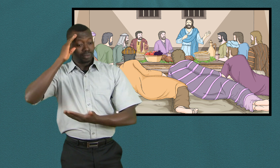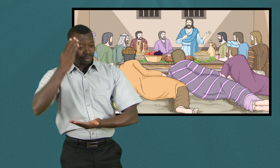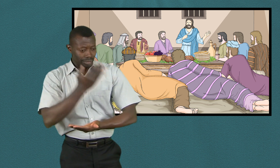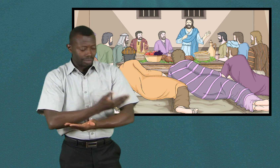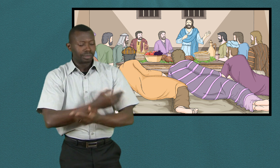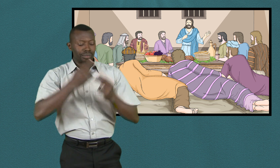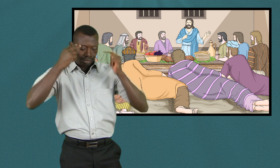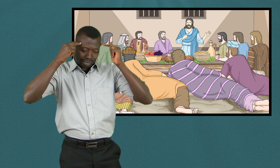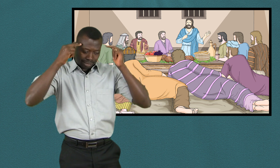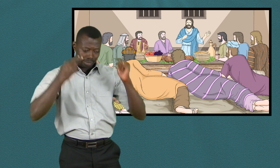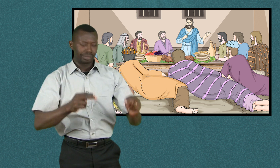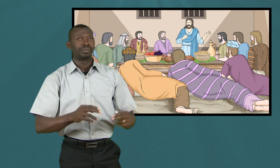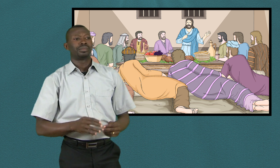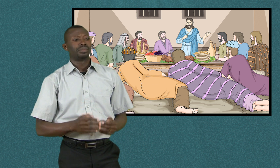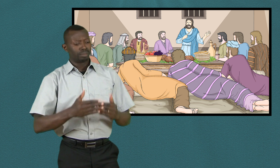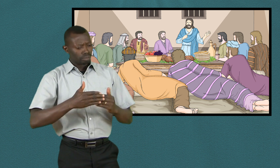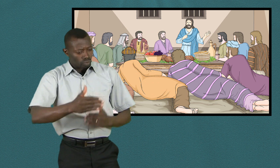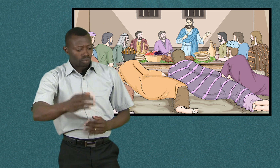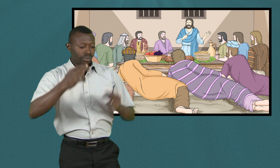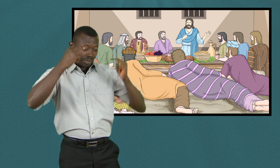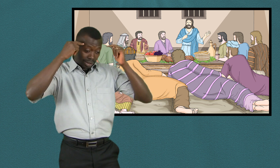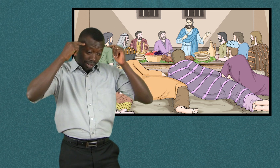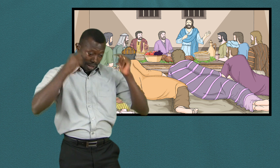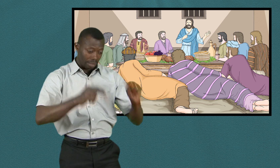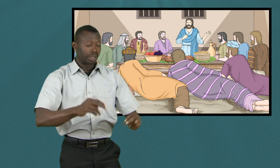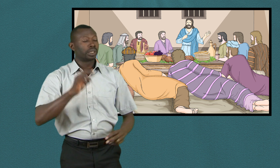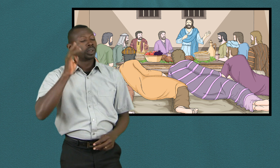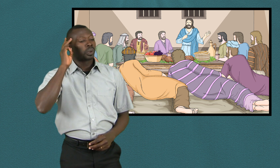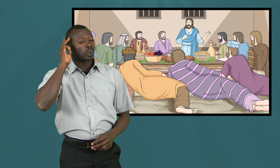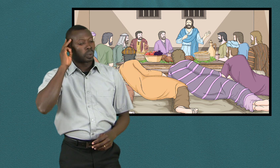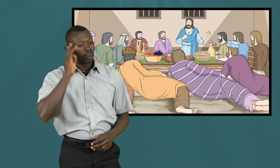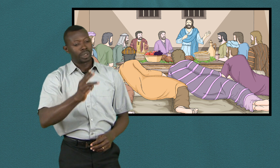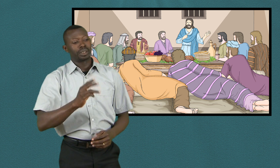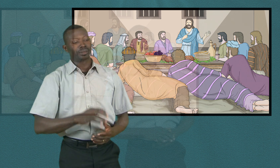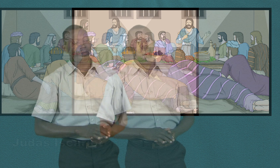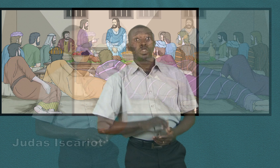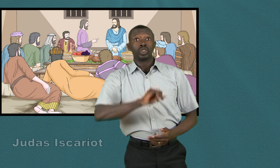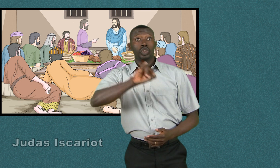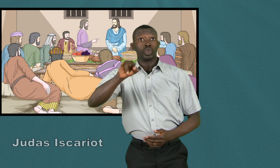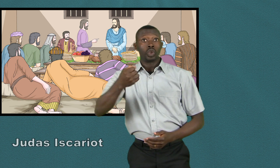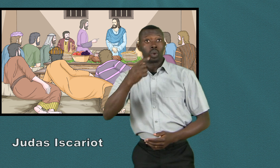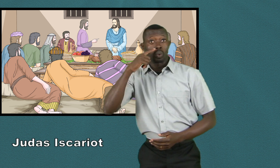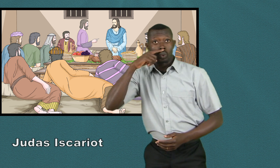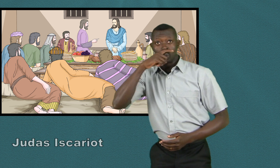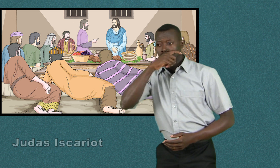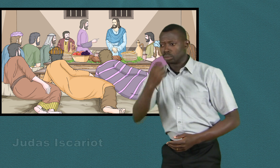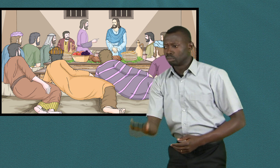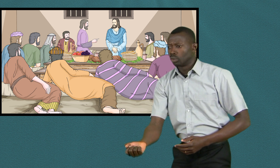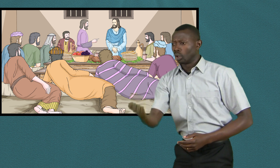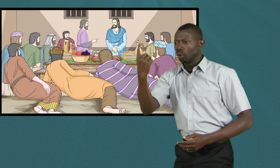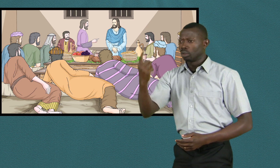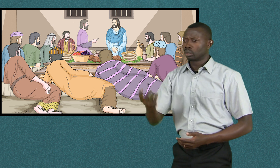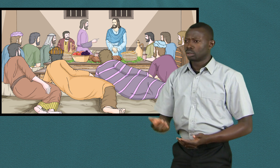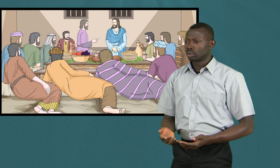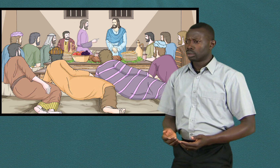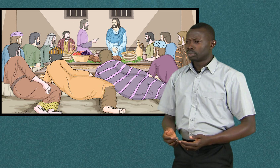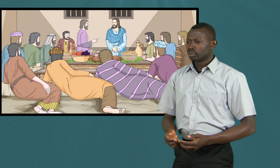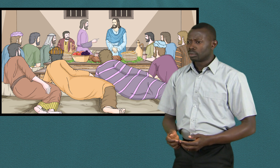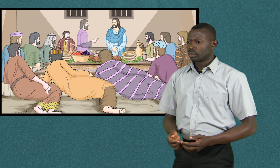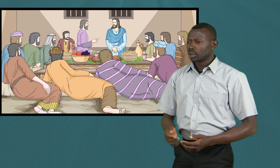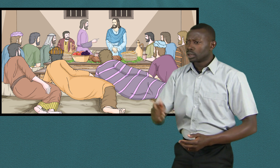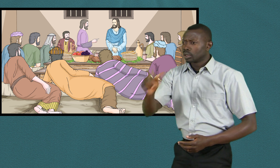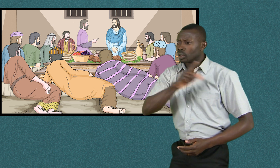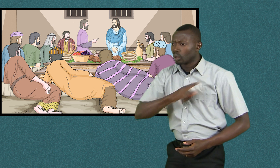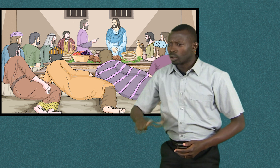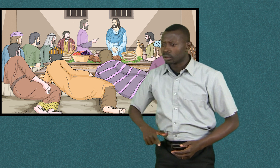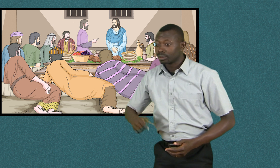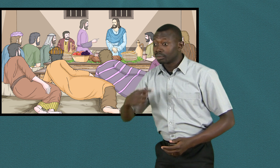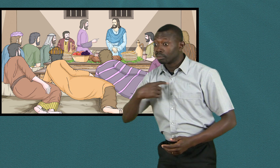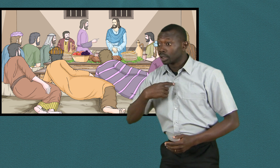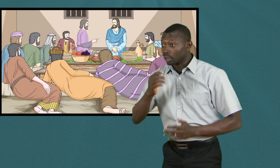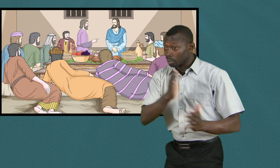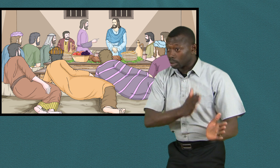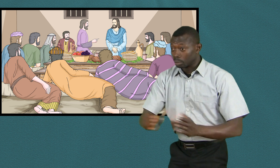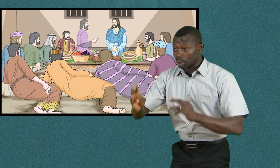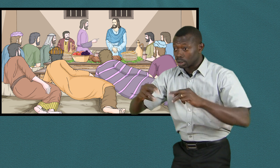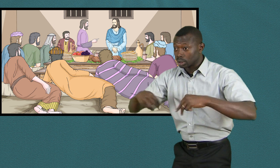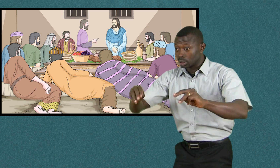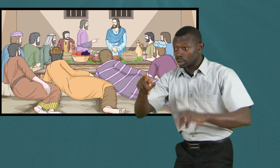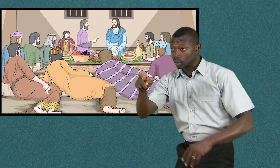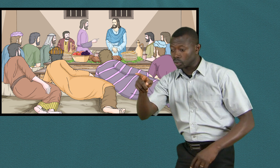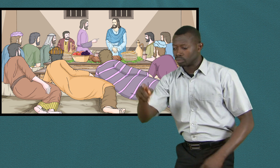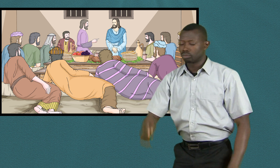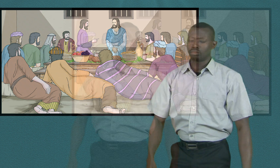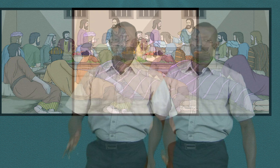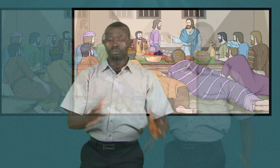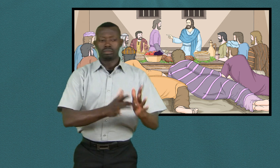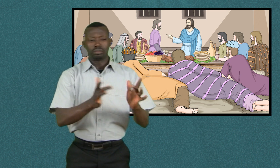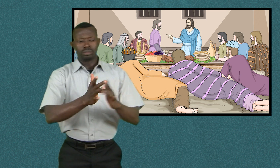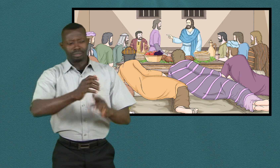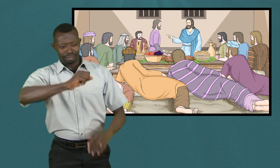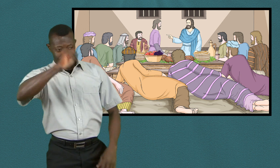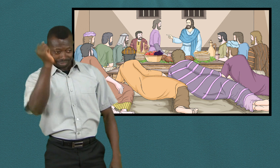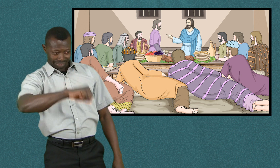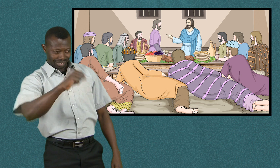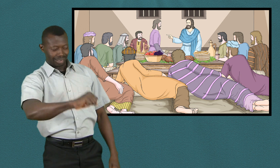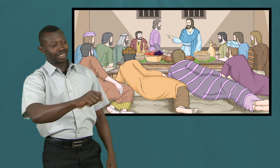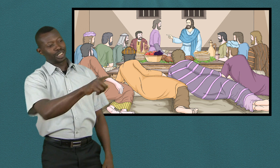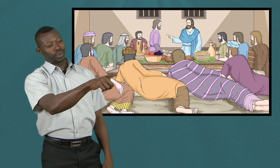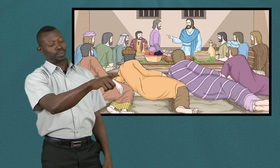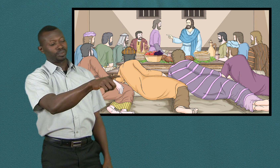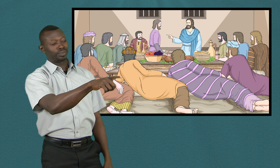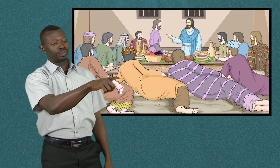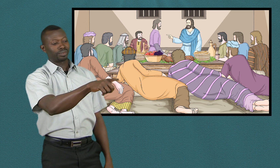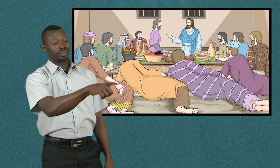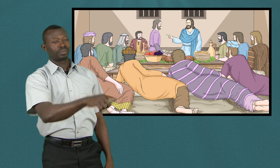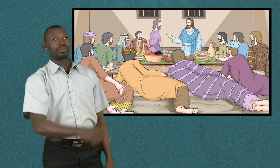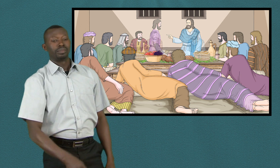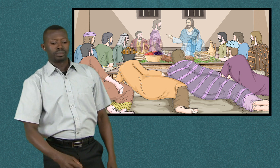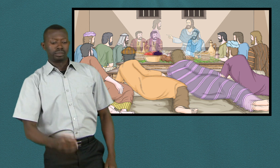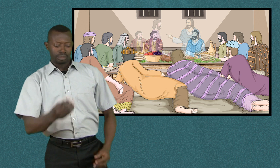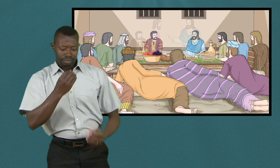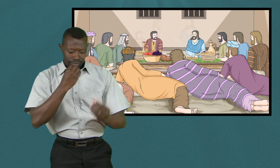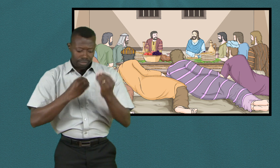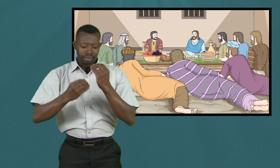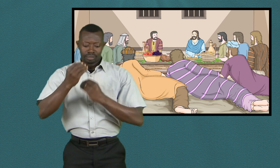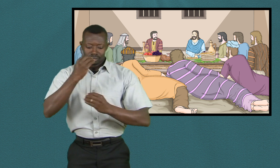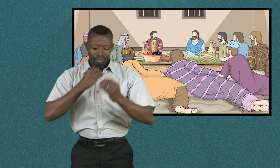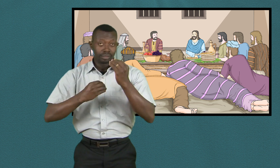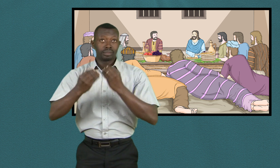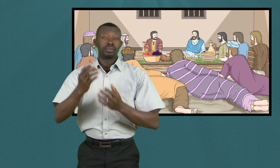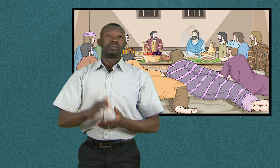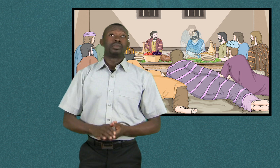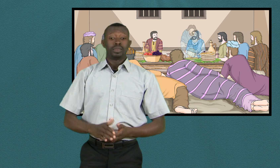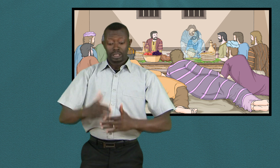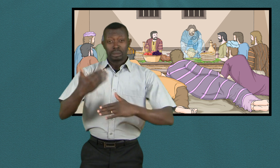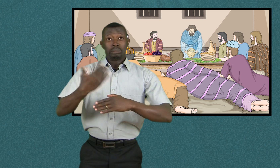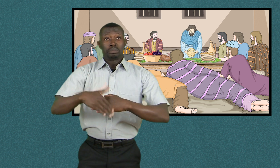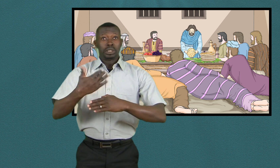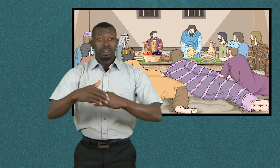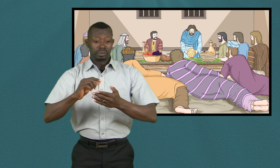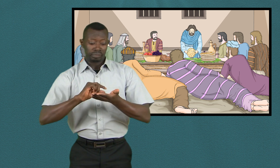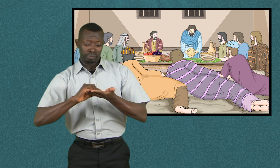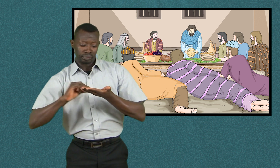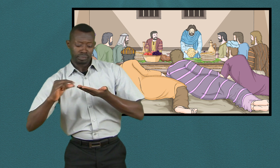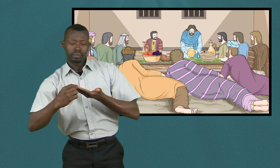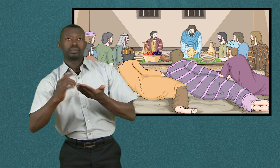Then Judas, who would betray Him, said, “Surely not I, Rabbi?” Jesus answered, “You have said it yourself.”